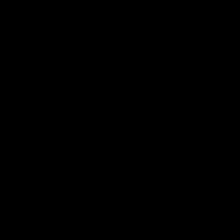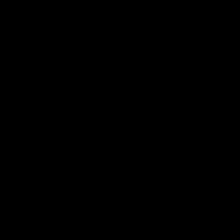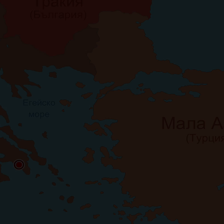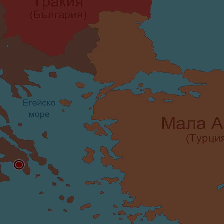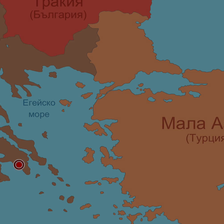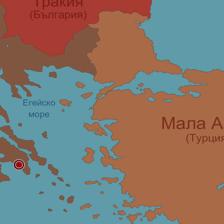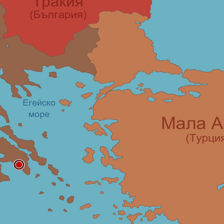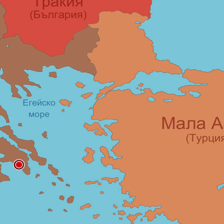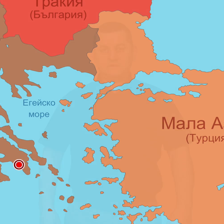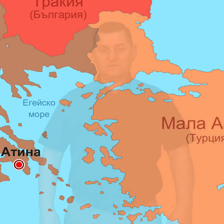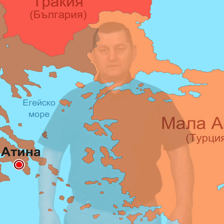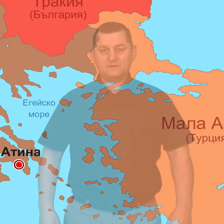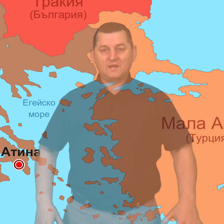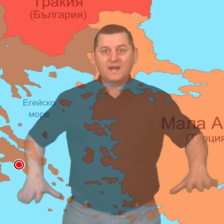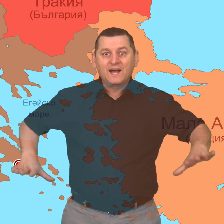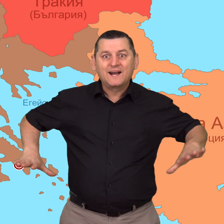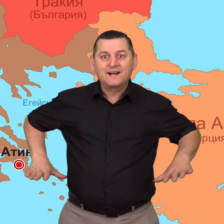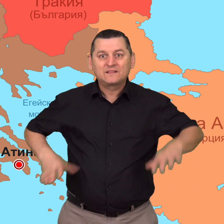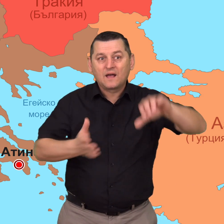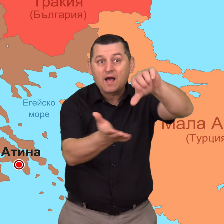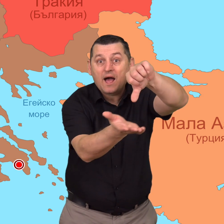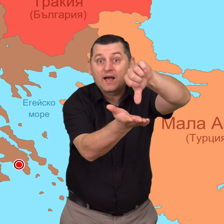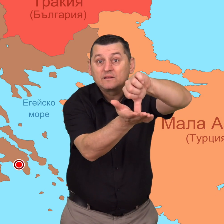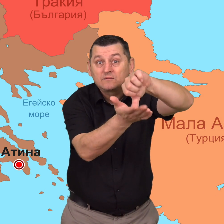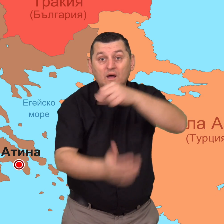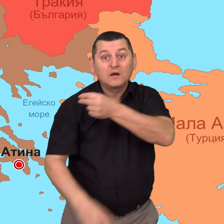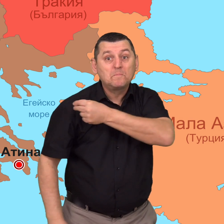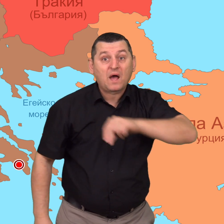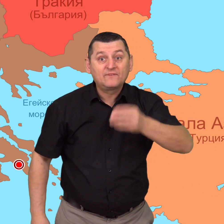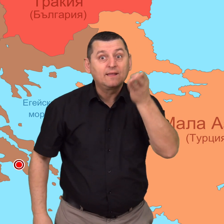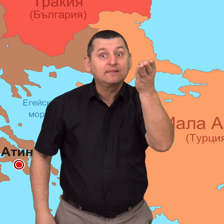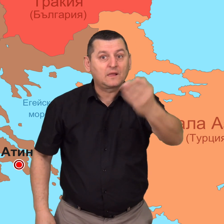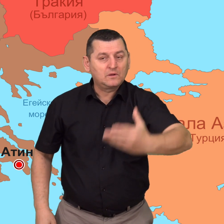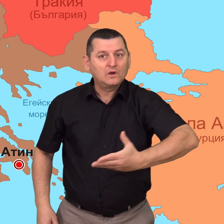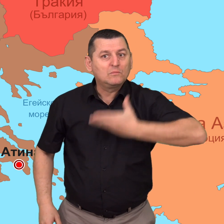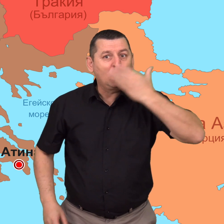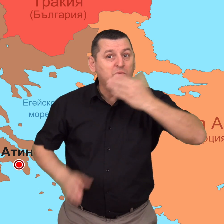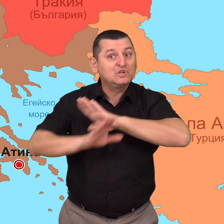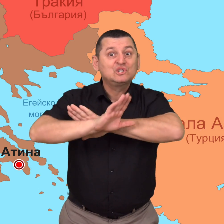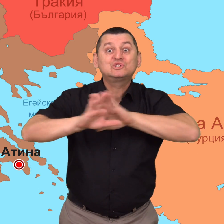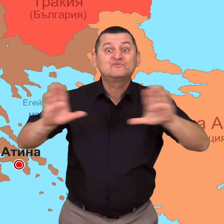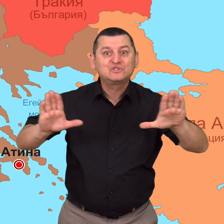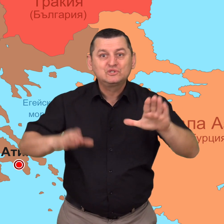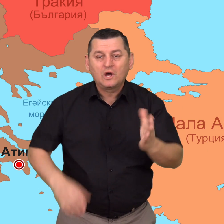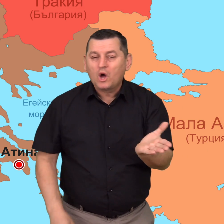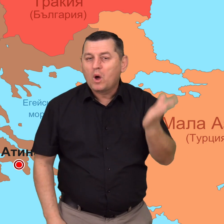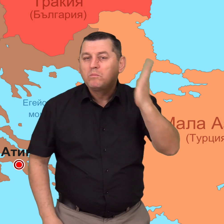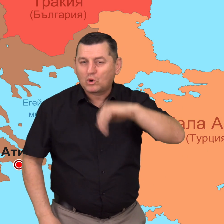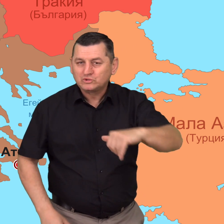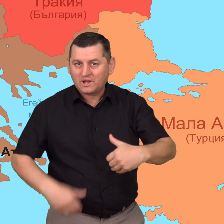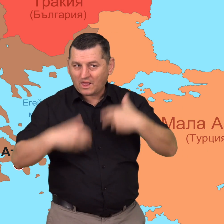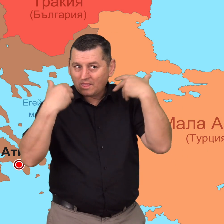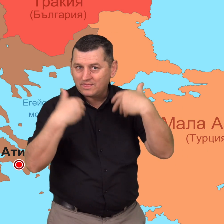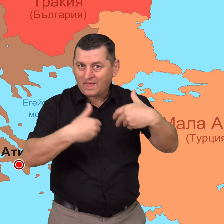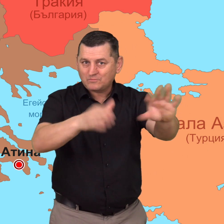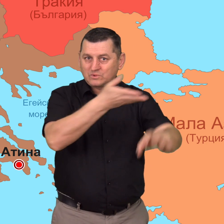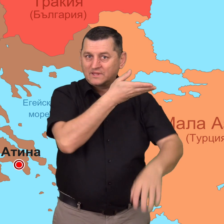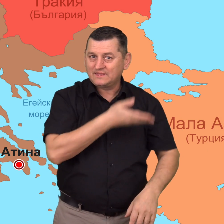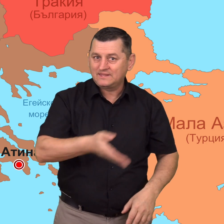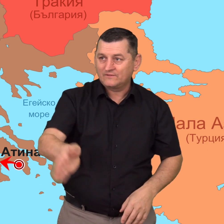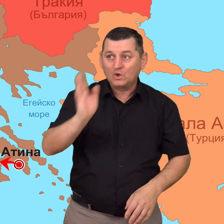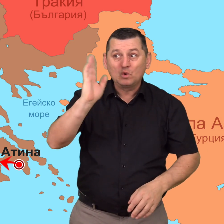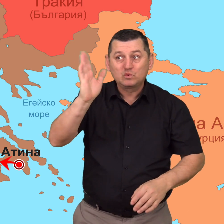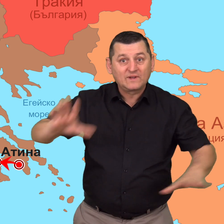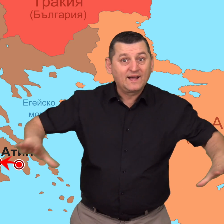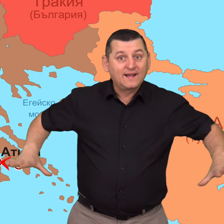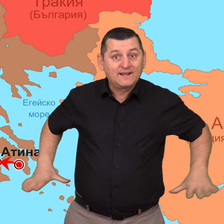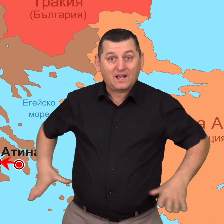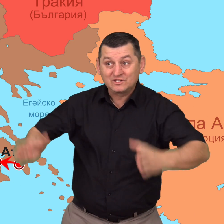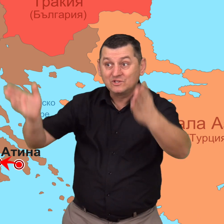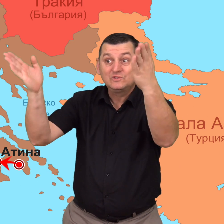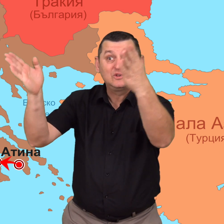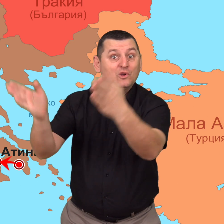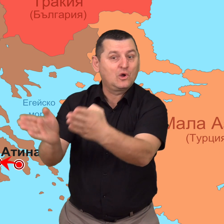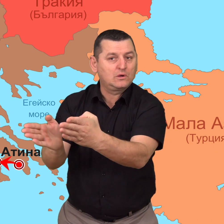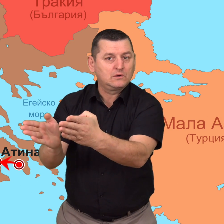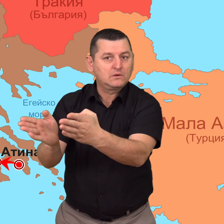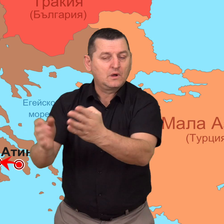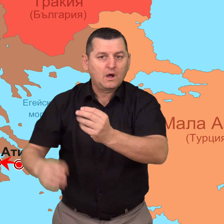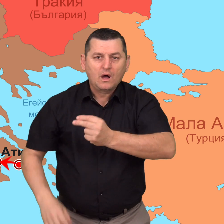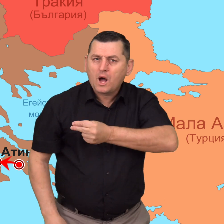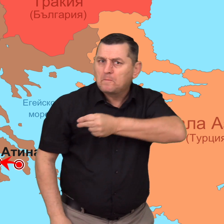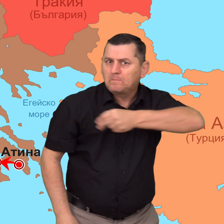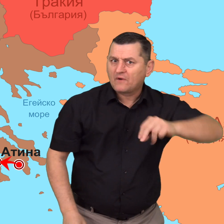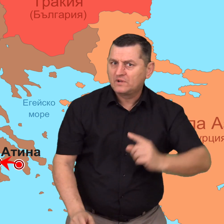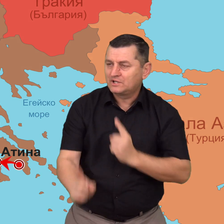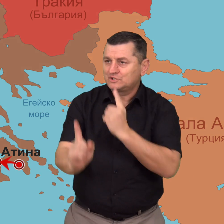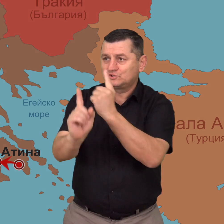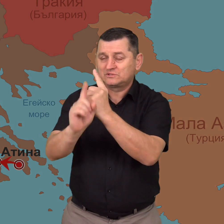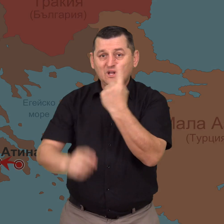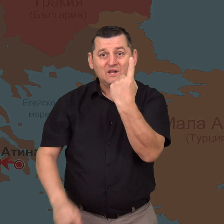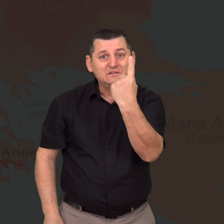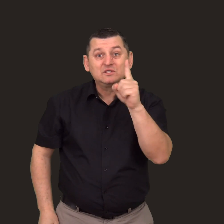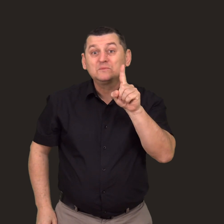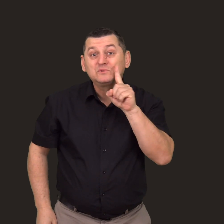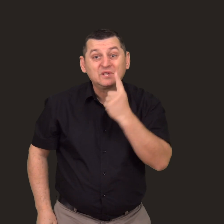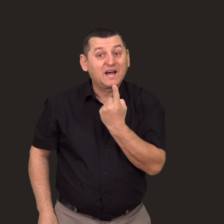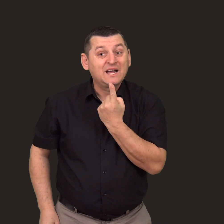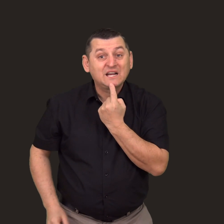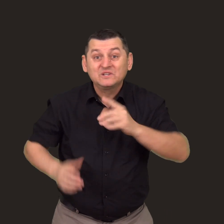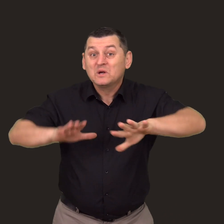After this, Paul left Athens and went to Corinth.